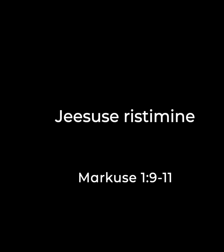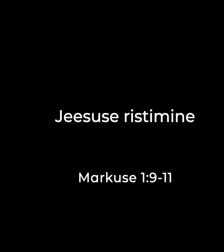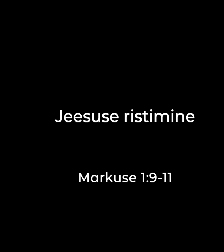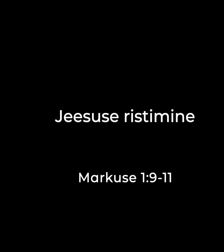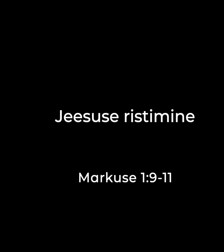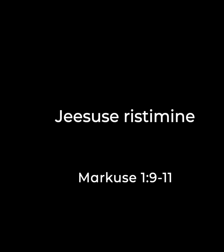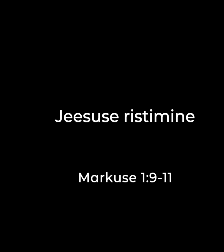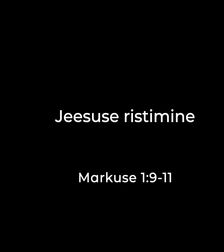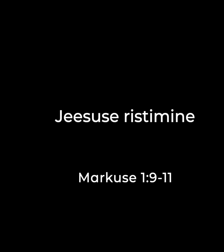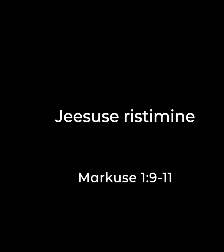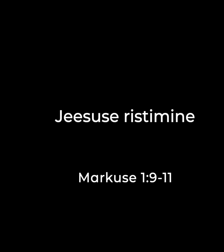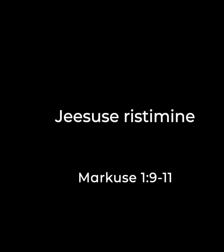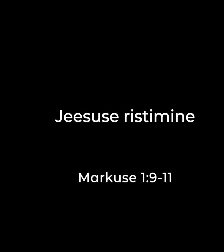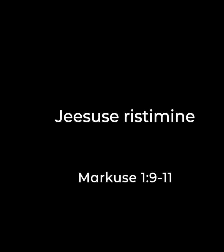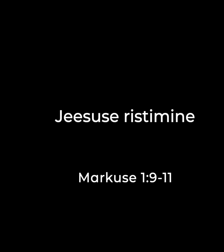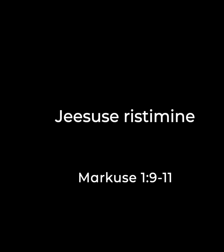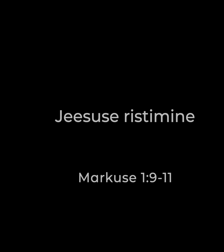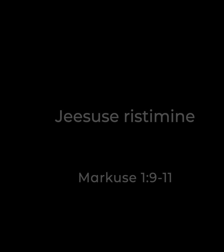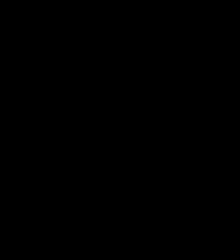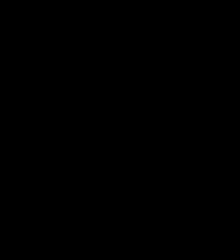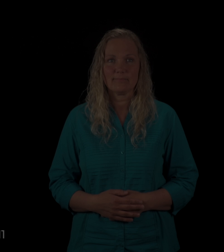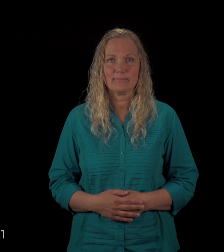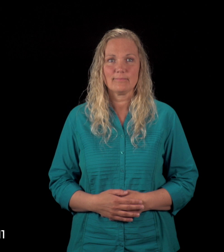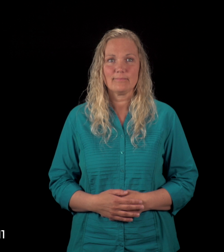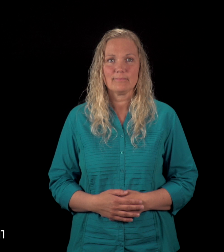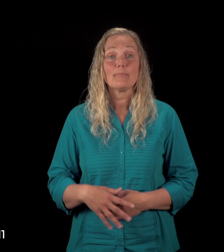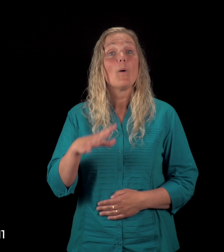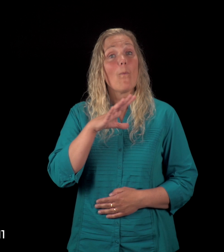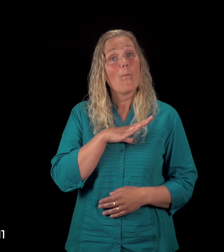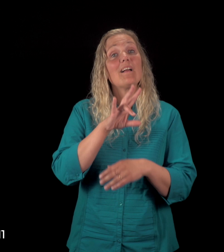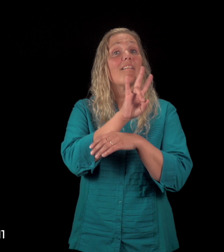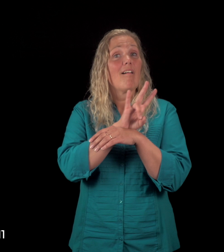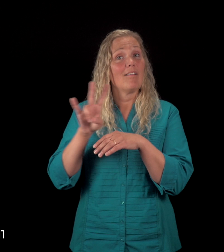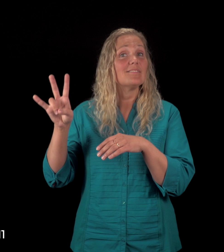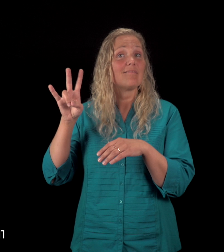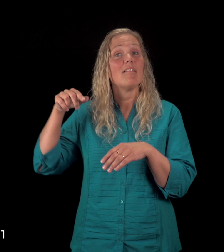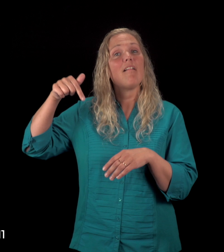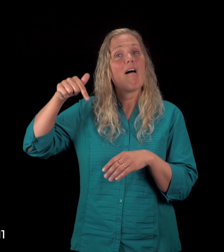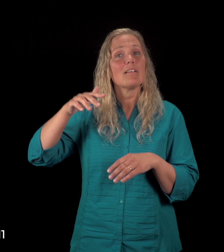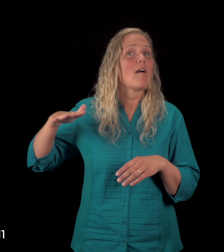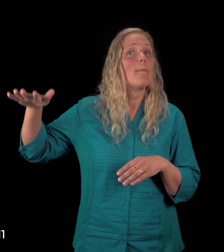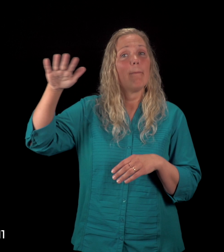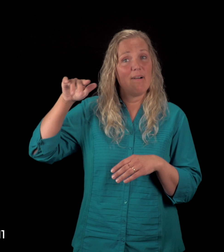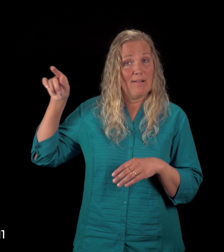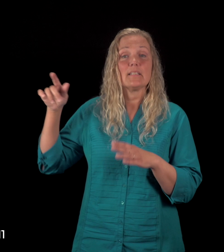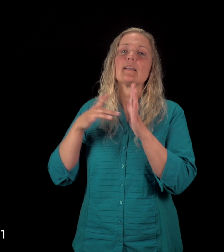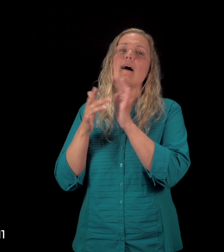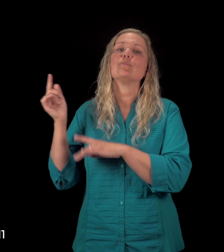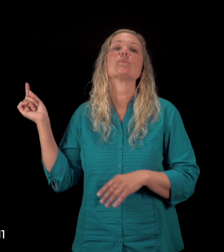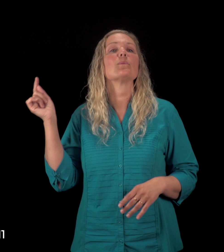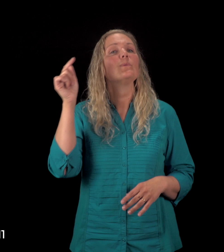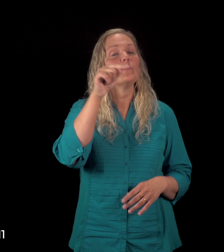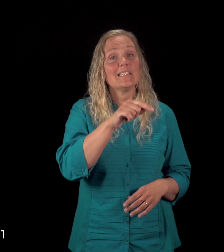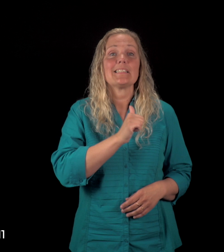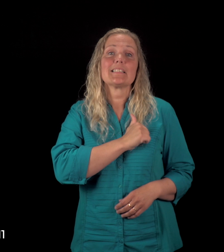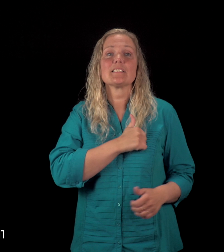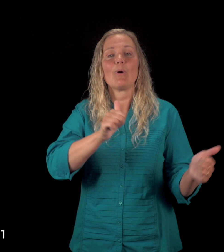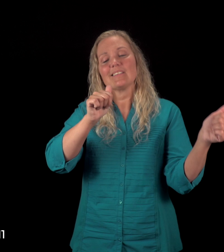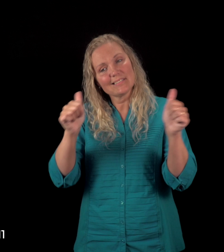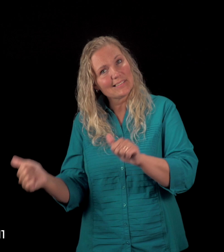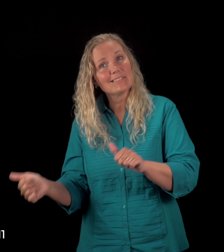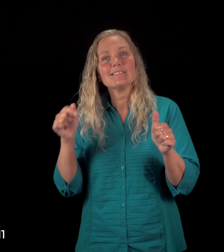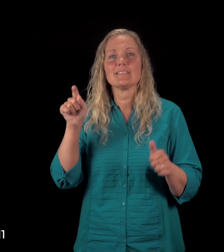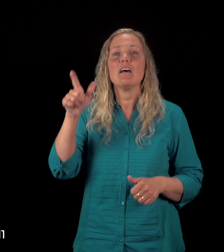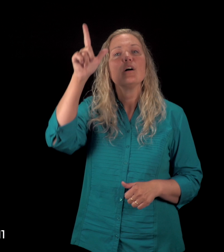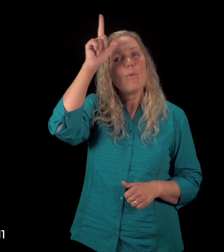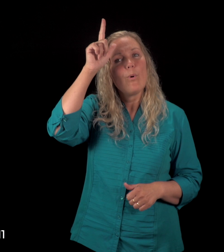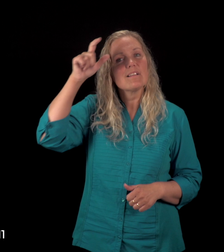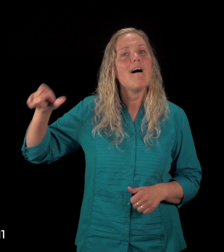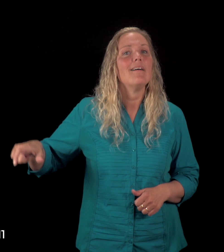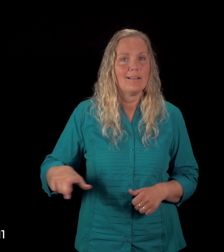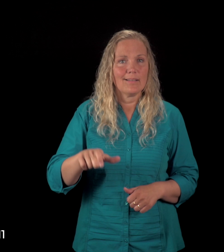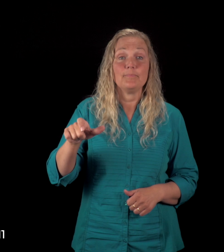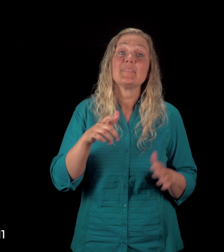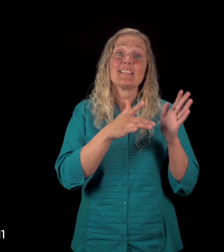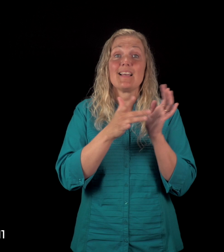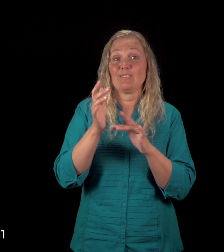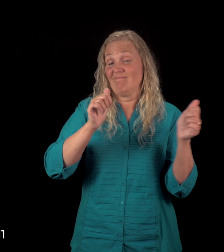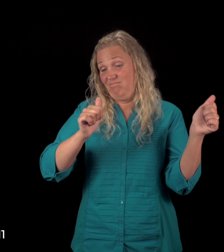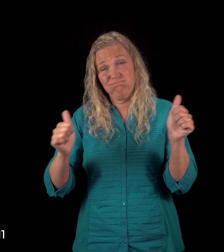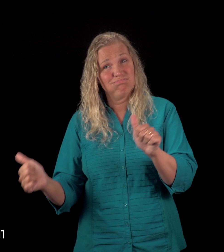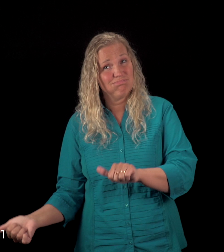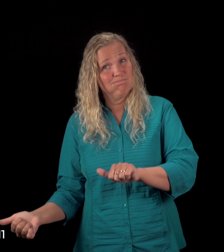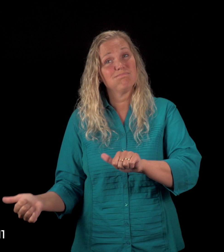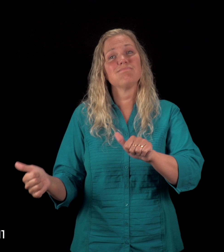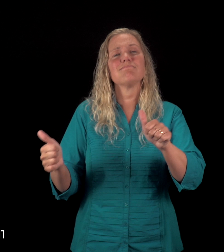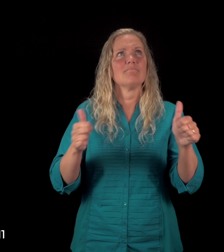In those days Jesus came from Nazareth in Galilee and was baptized by John in the Jordan.